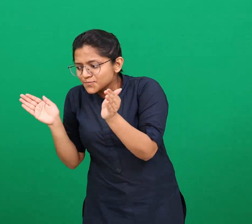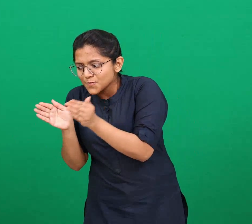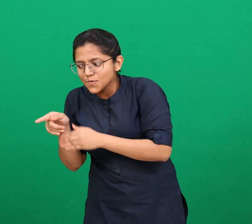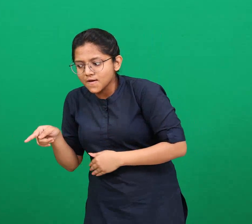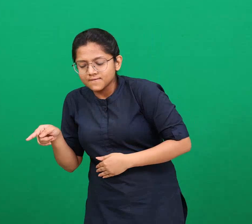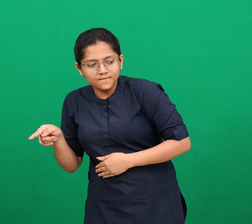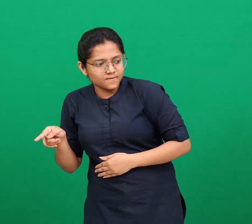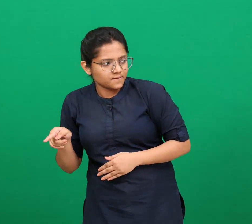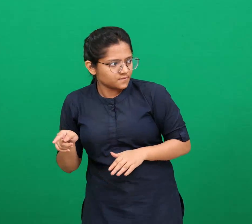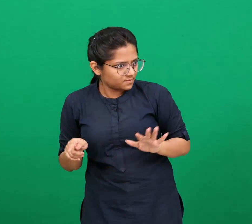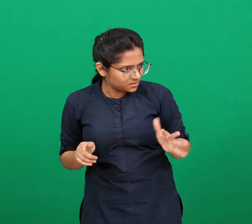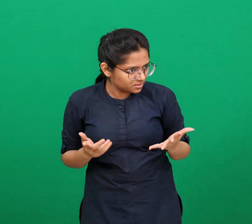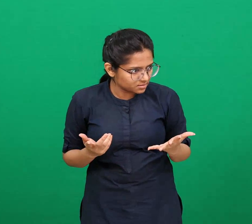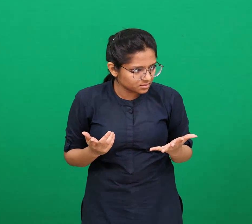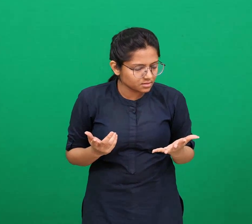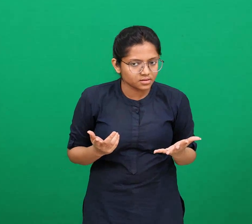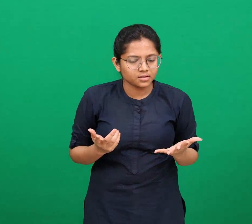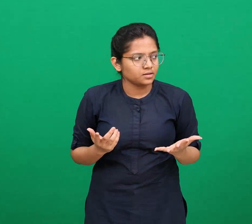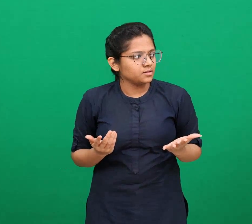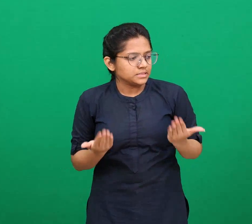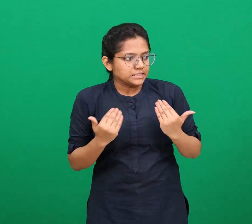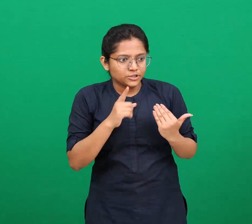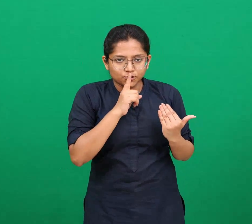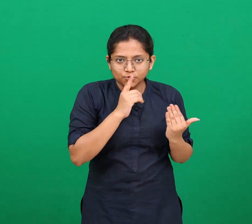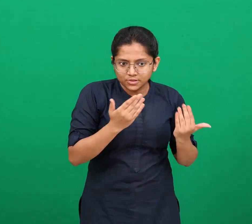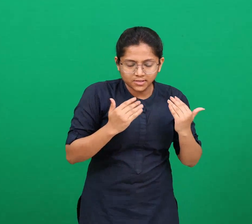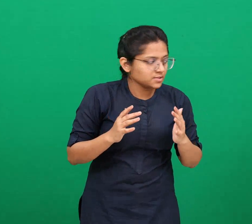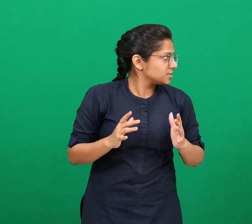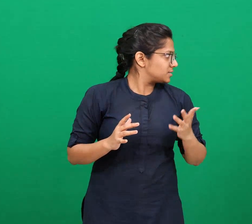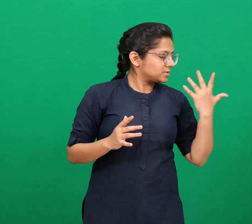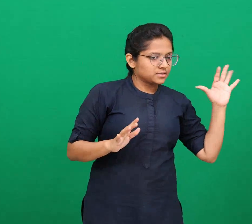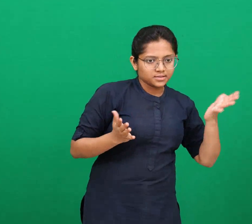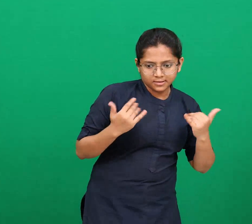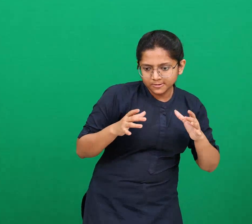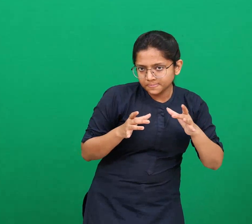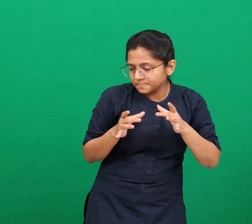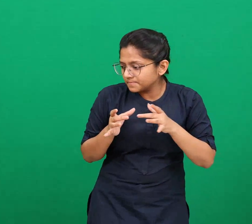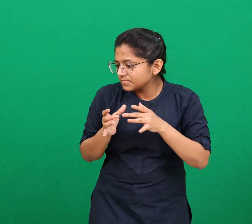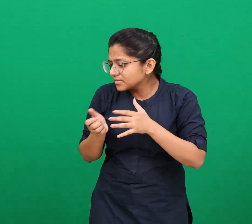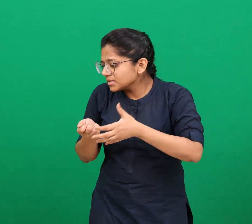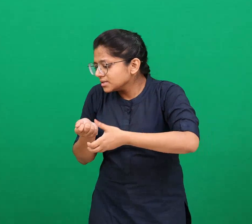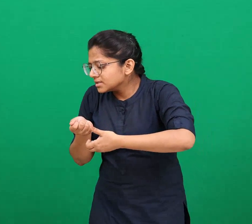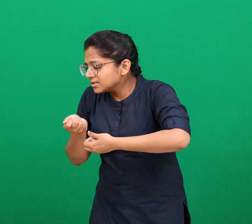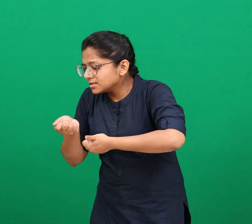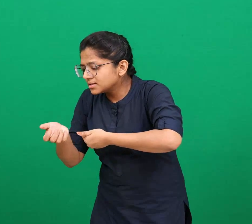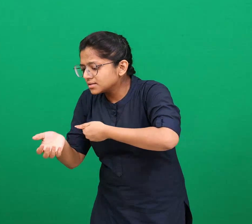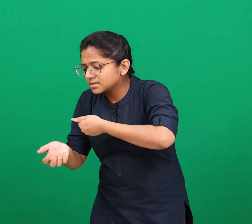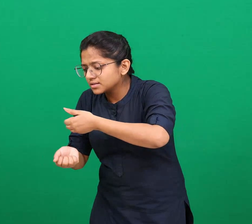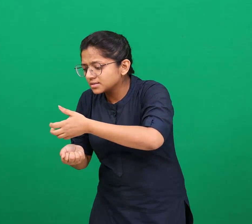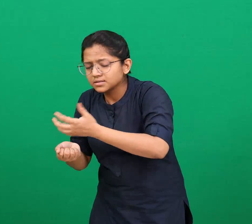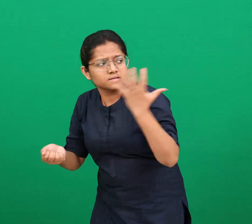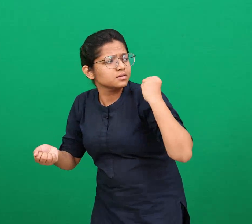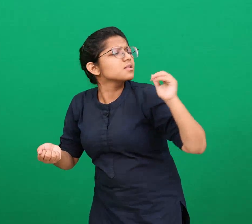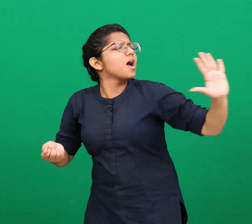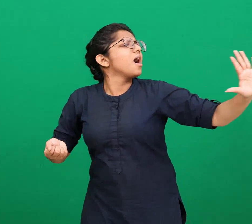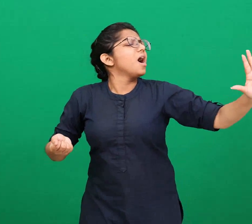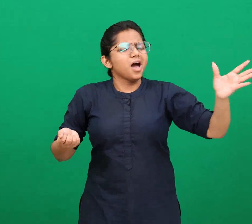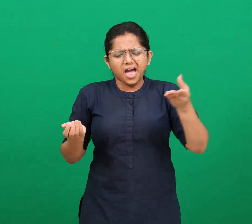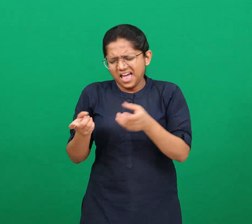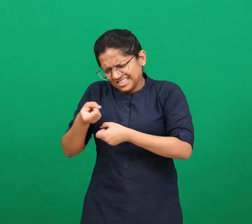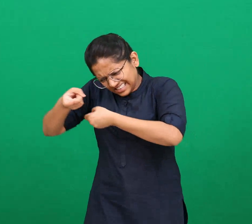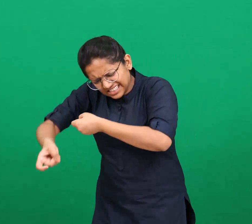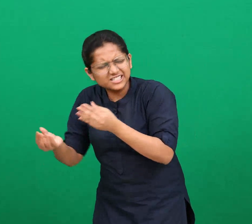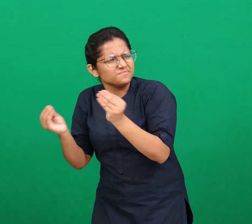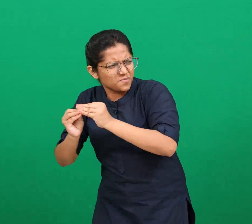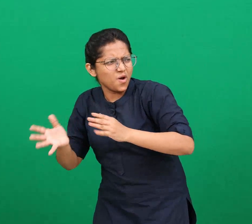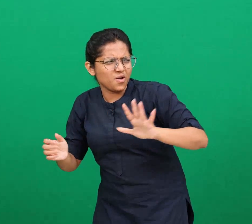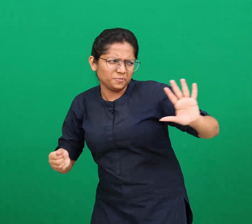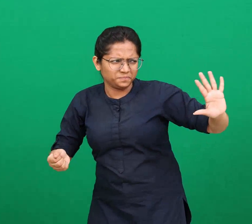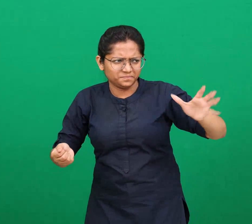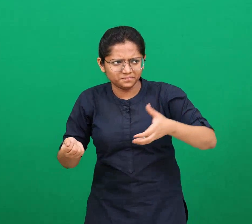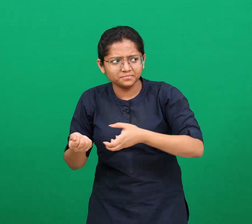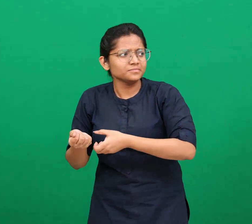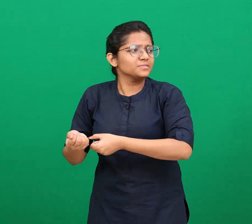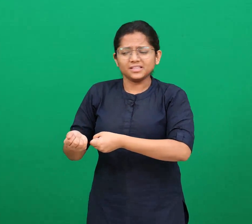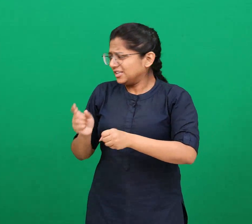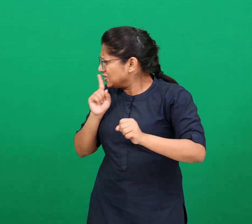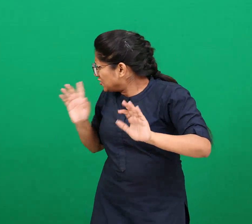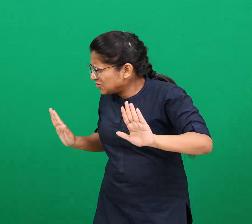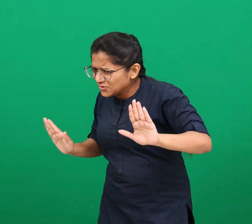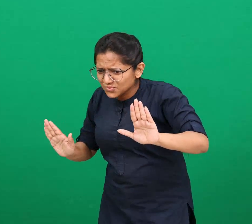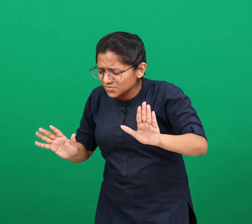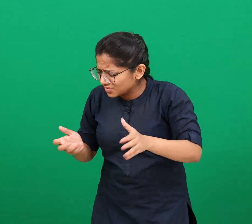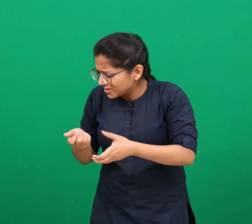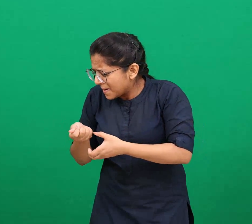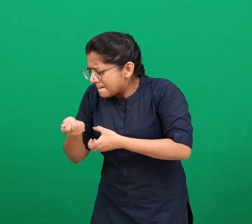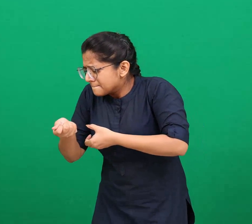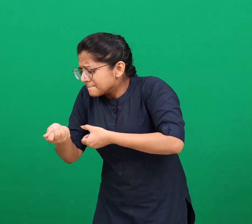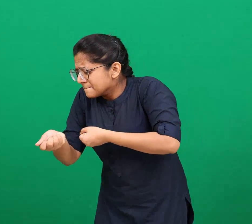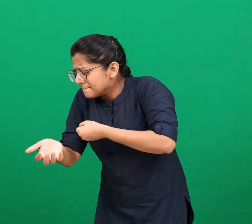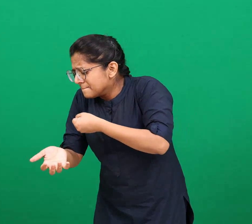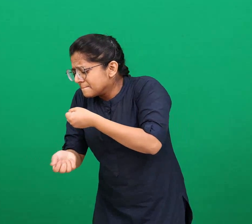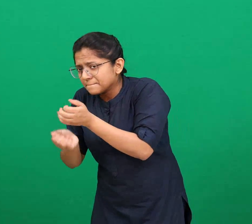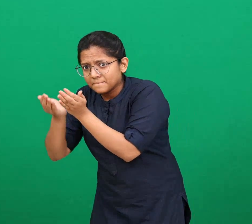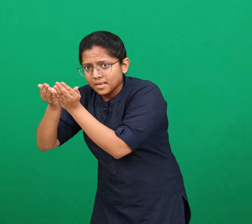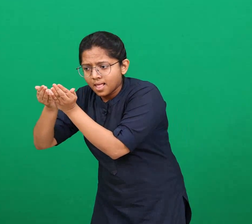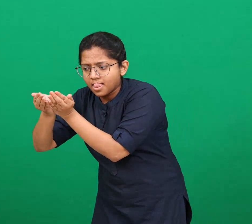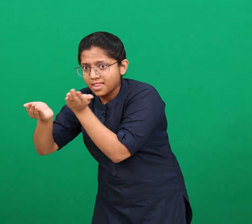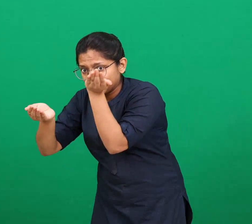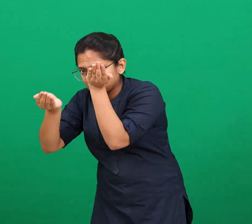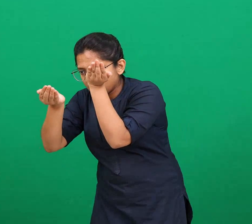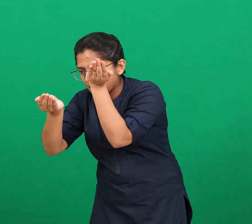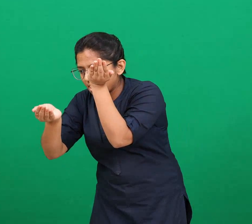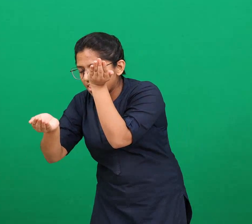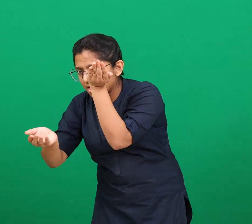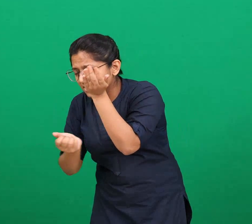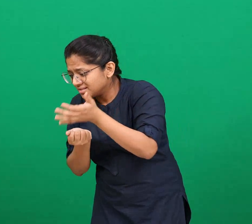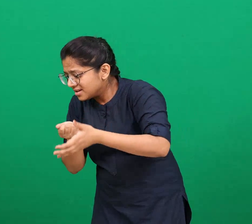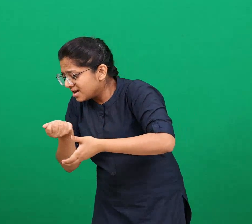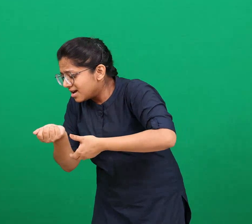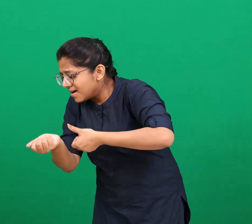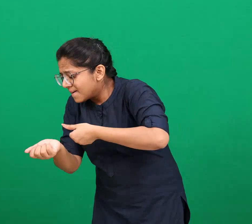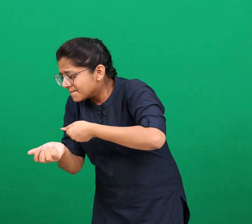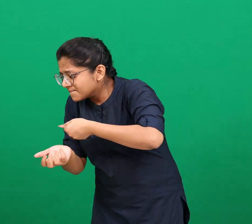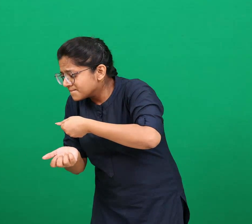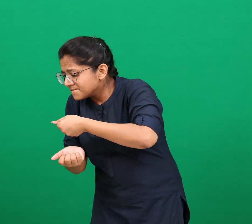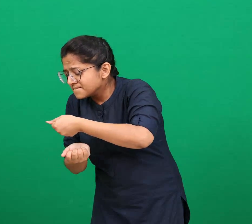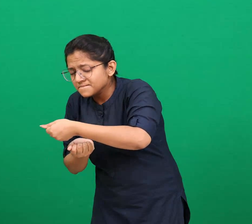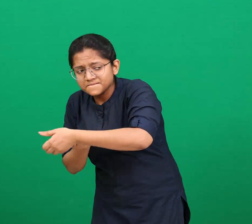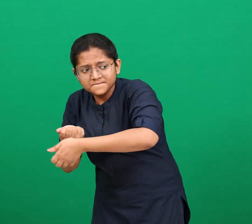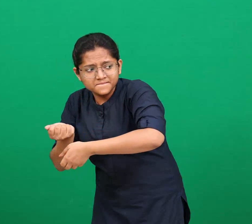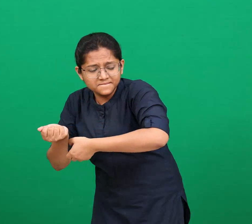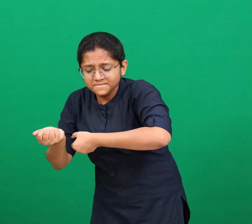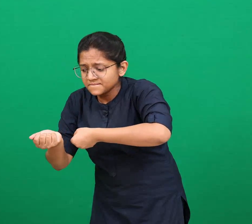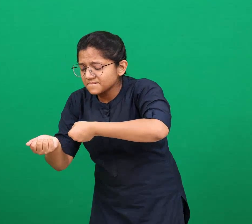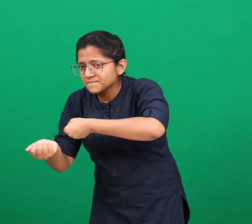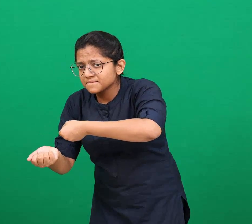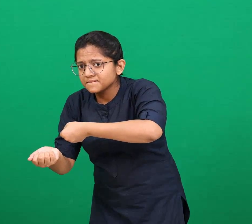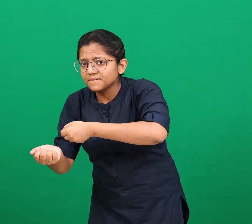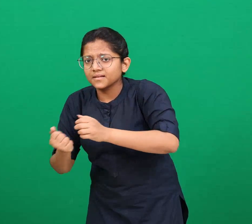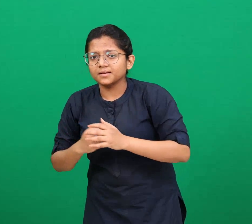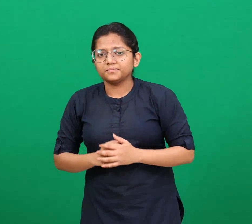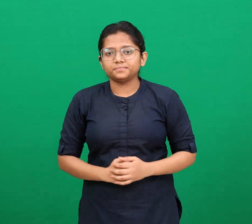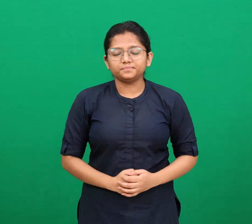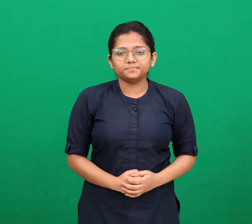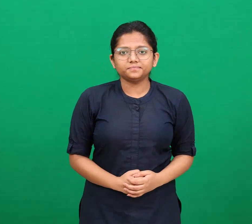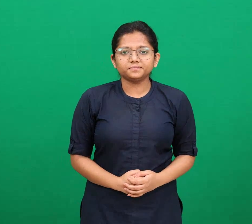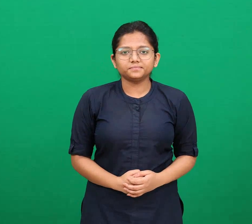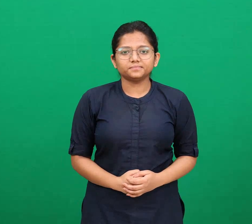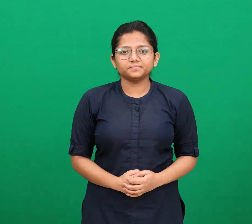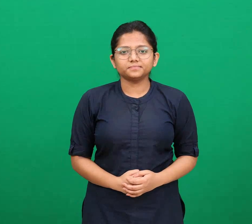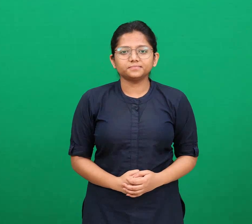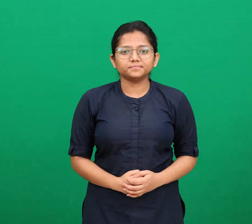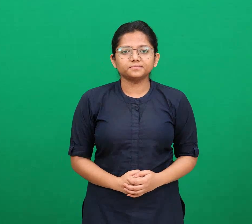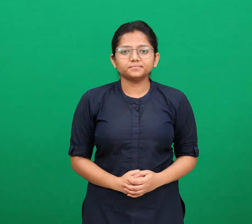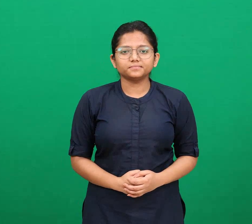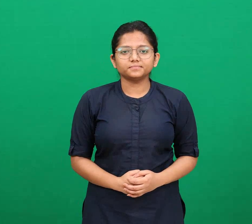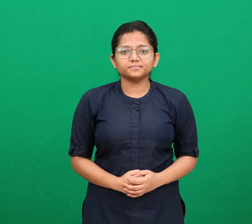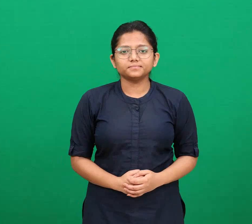Pretending to lower anchors from the bow, they let the lifeboat down into the sea.